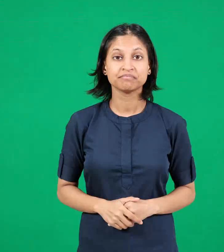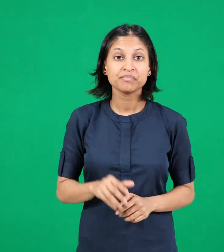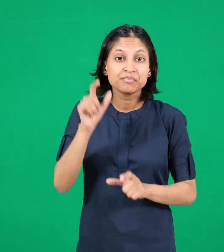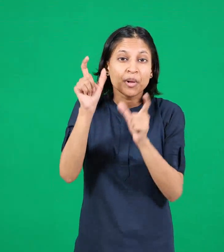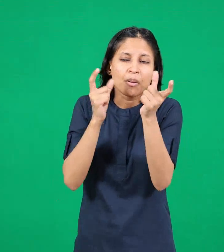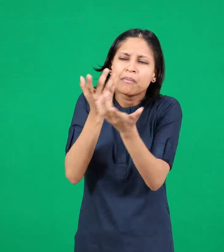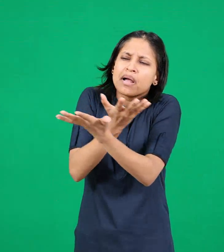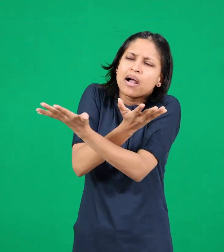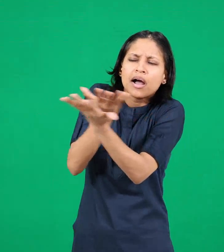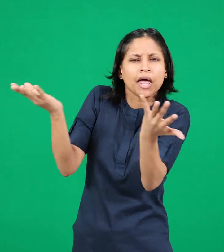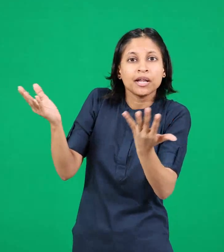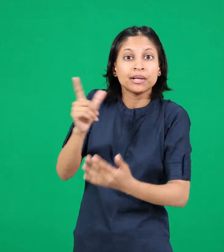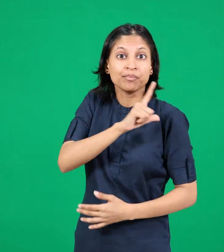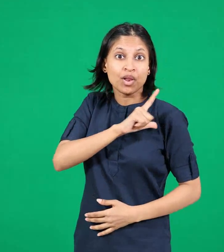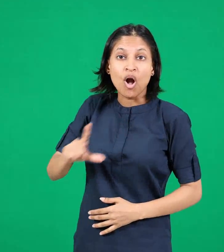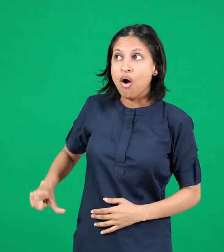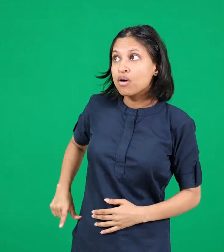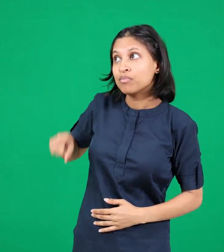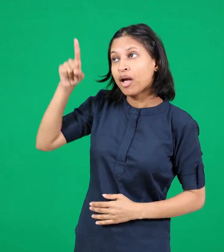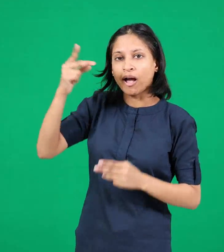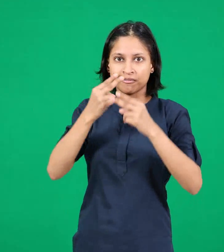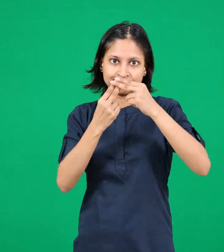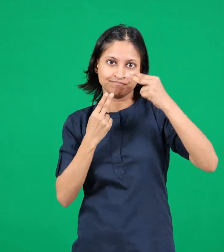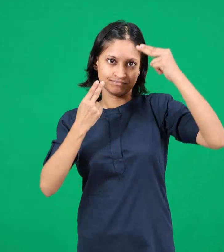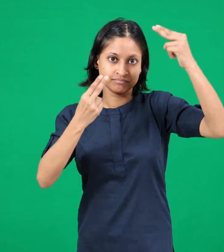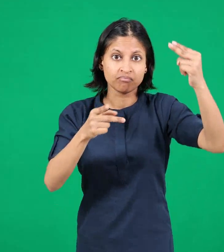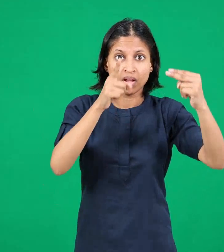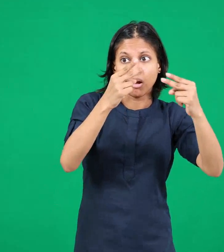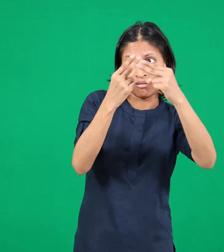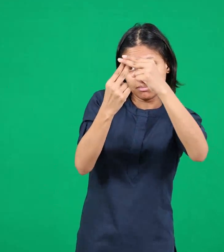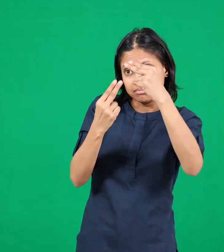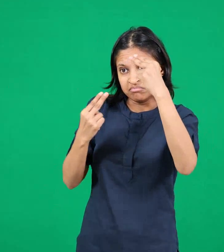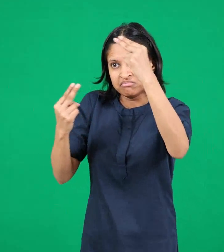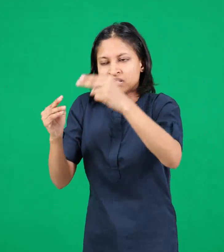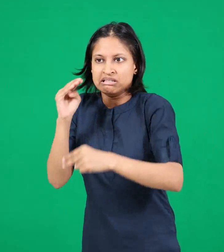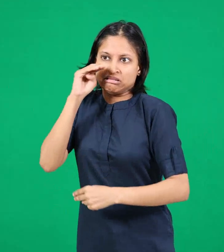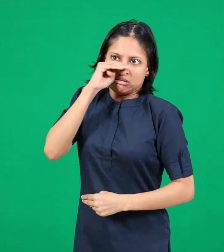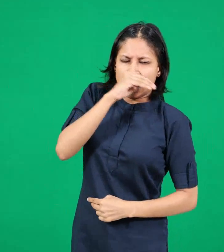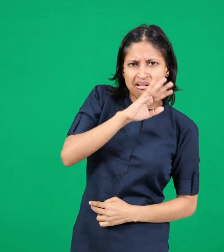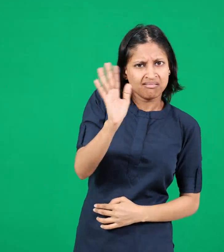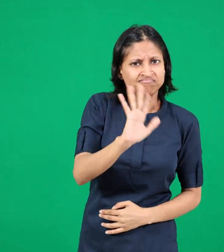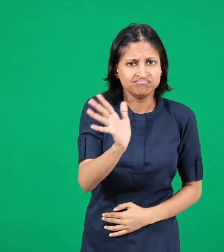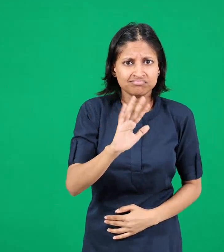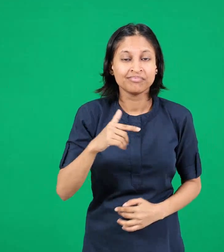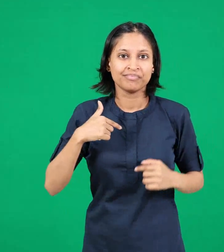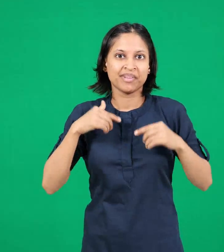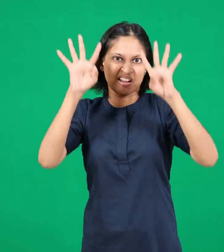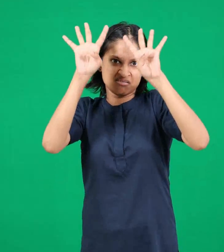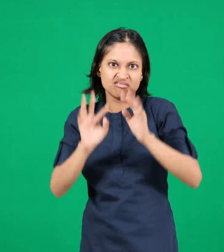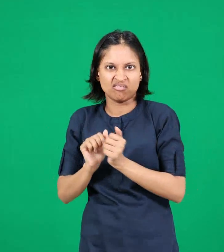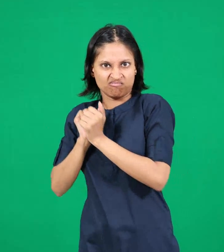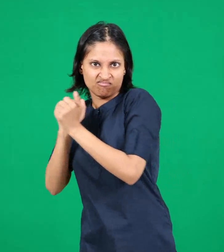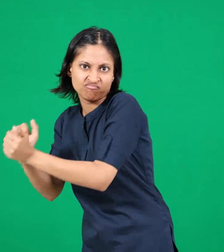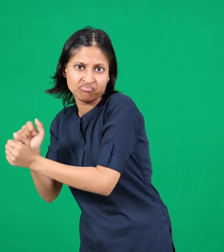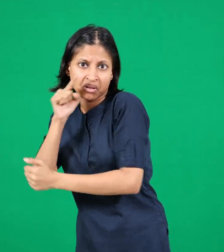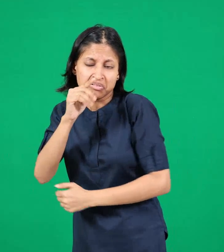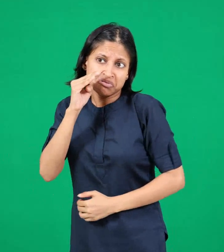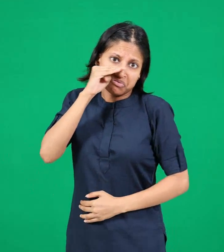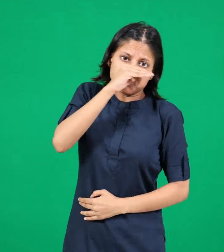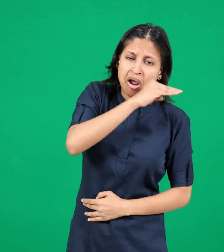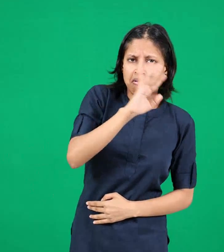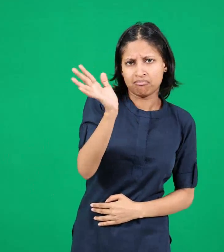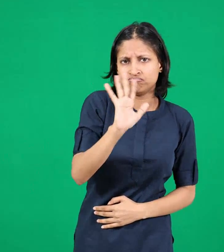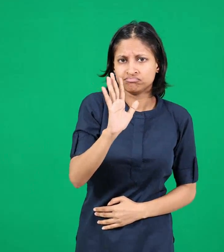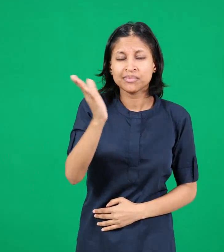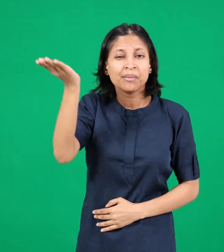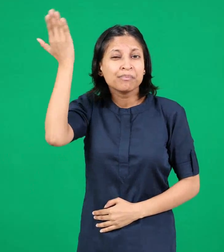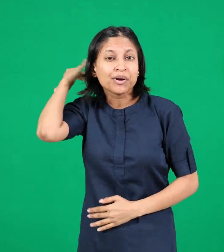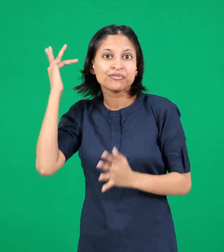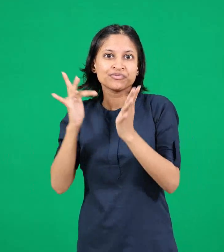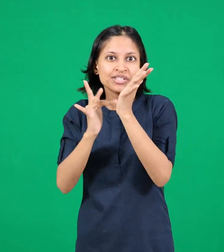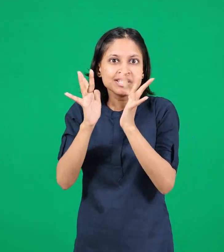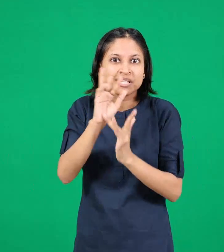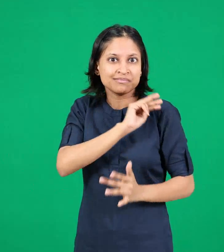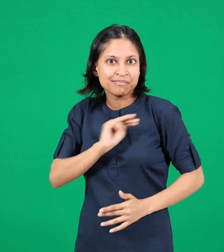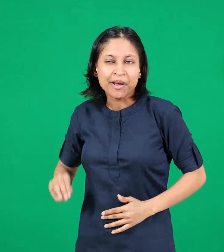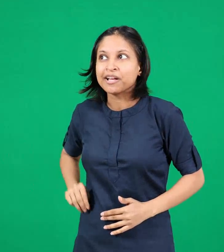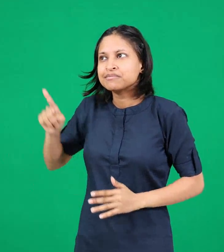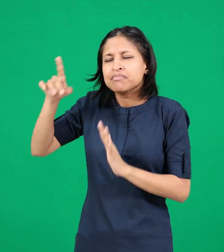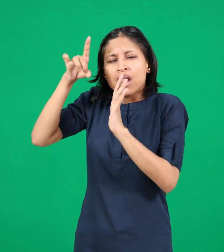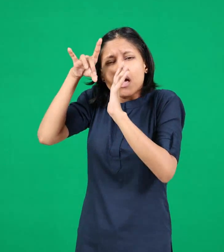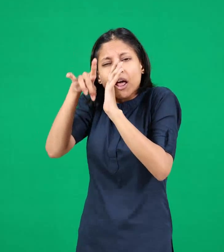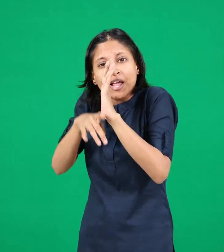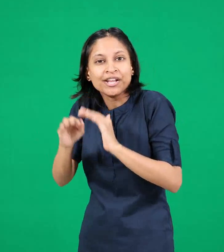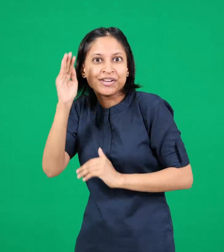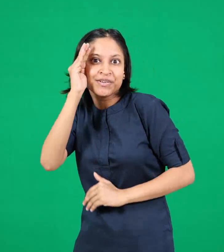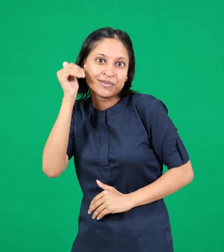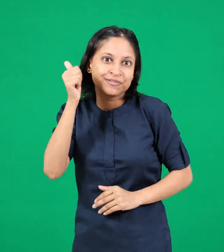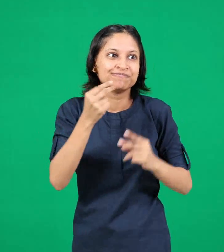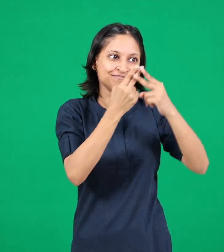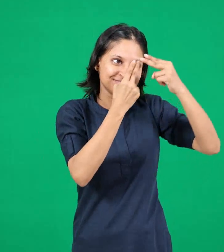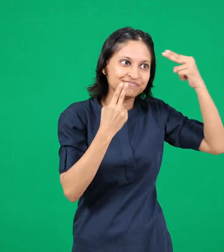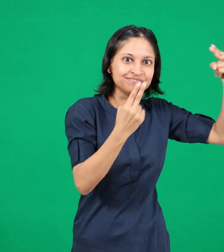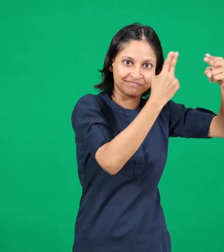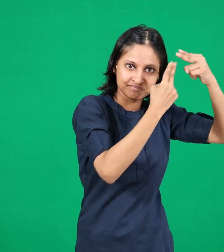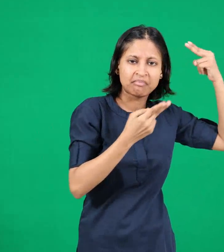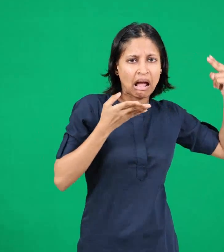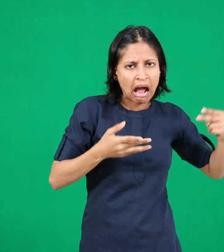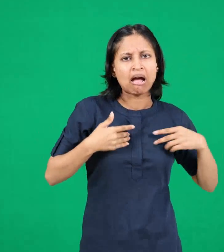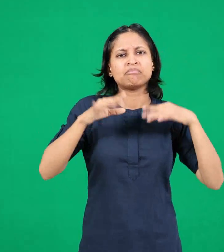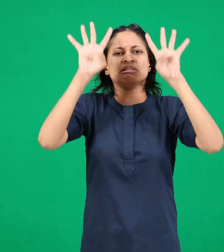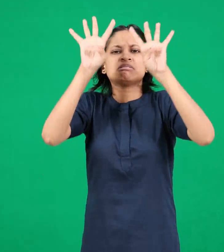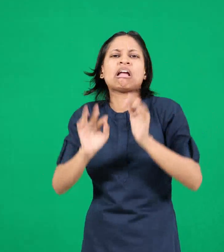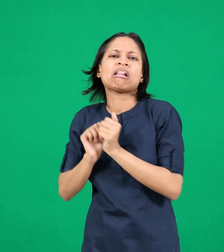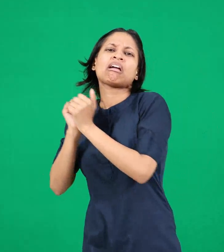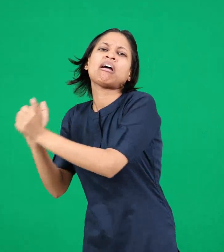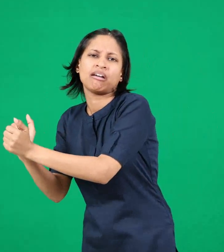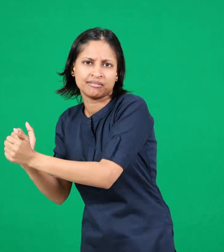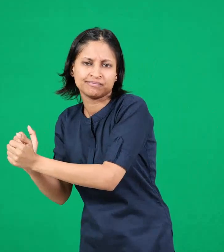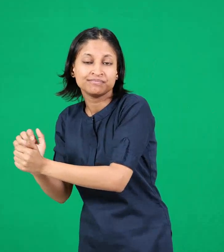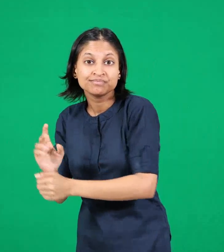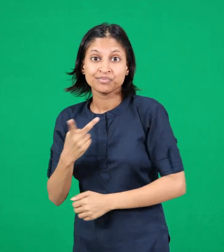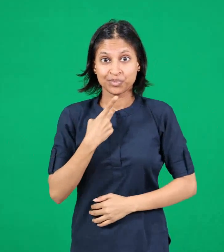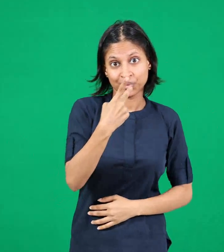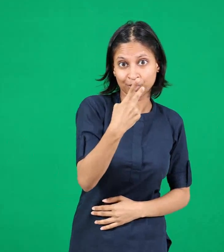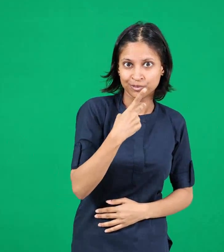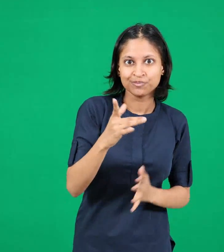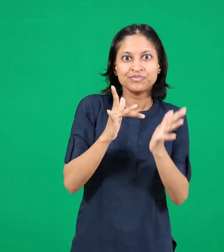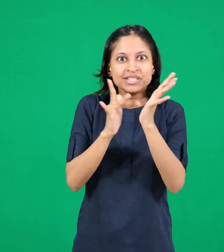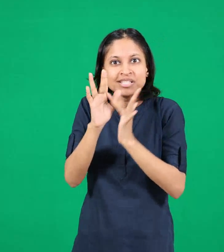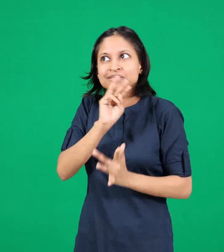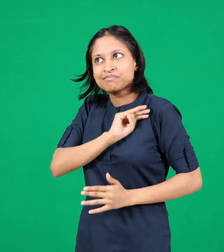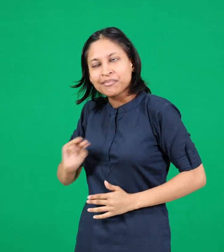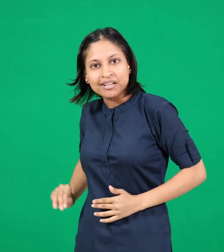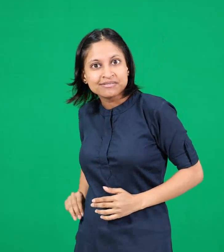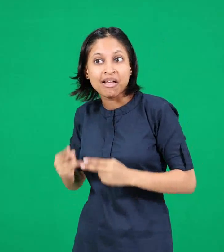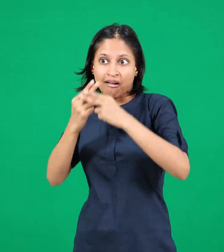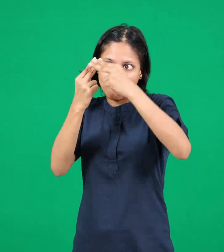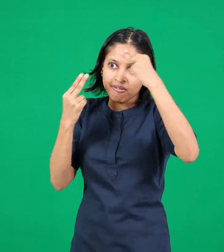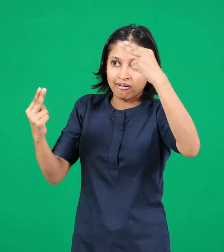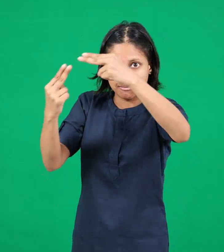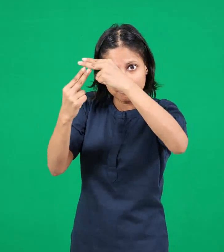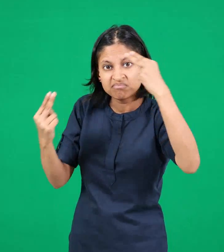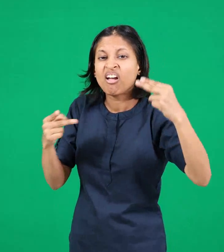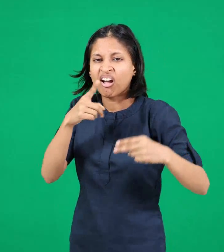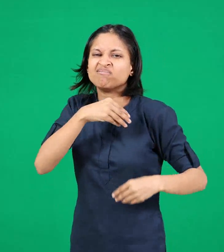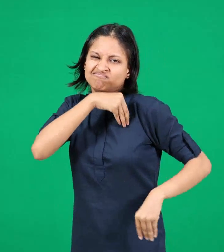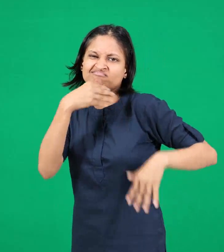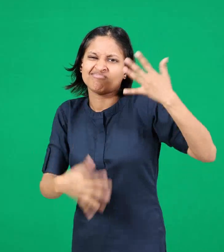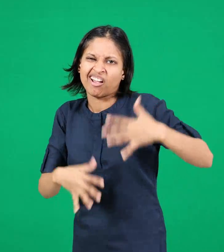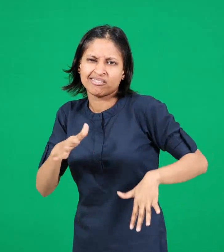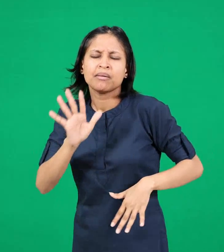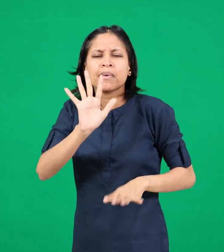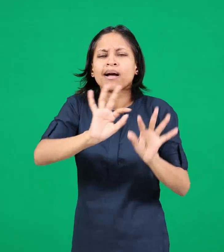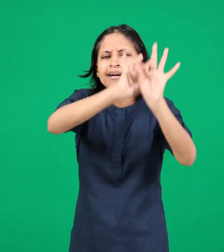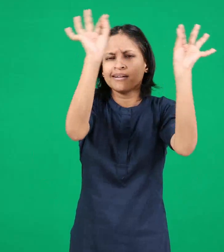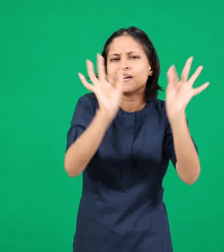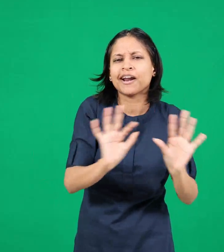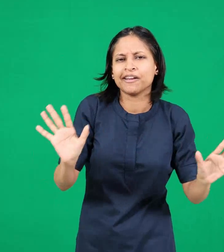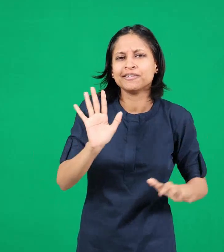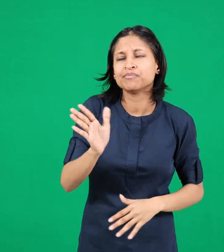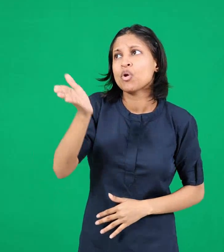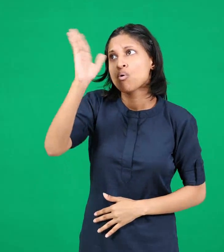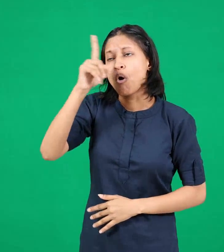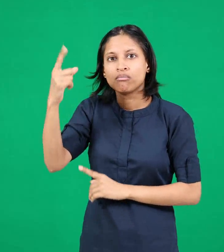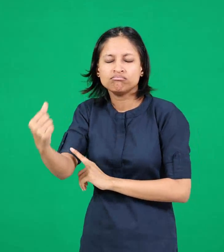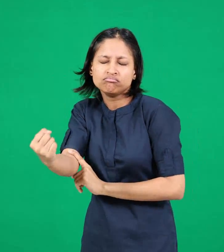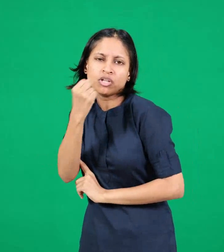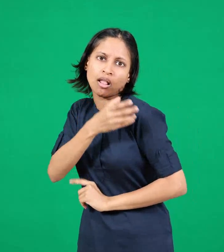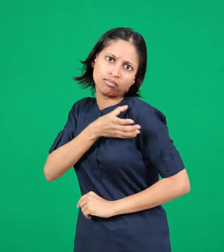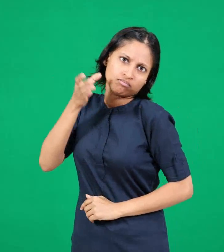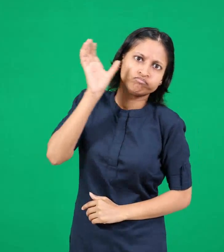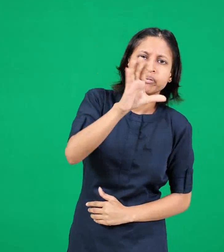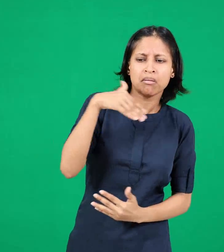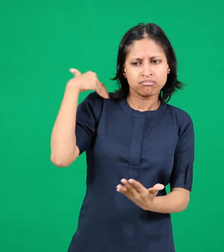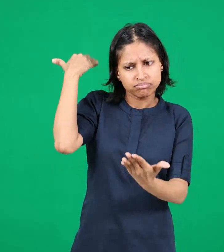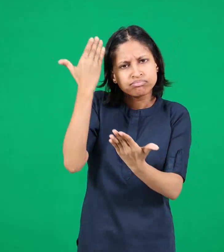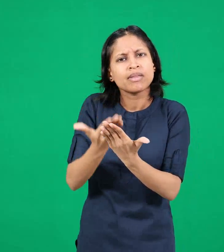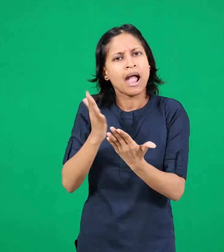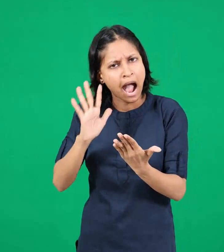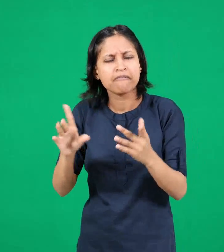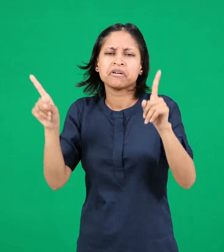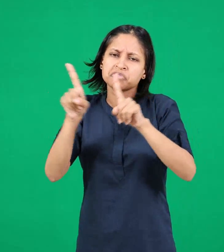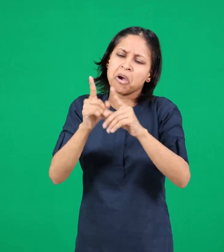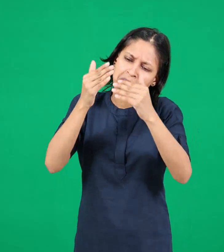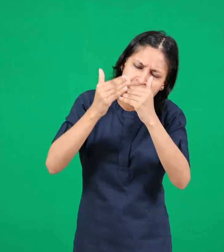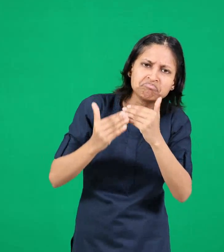So do not be ashamed of the testimony of our Lord, or of me, His prisoner. Instead, join me in suffering for the gospel by the power of God.